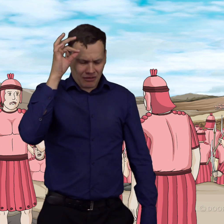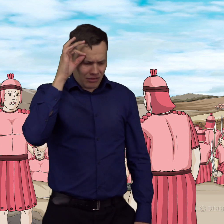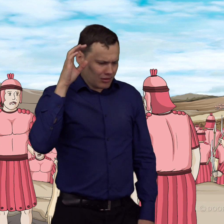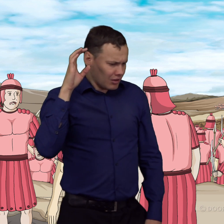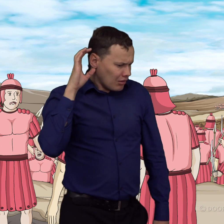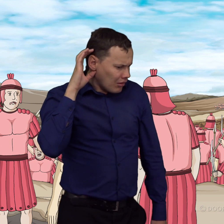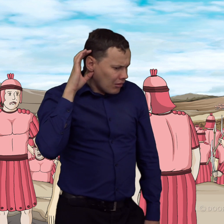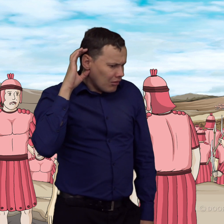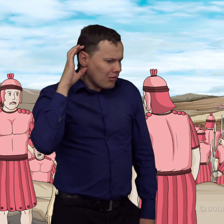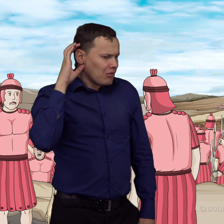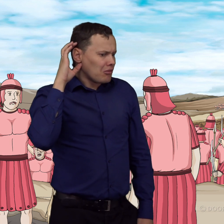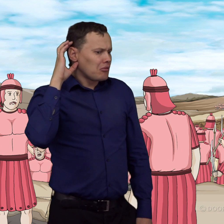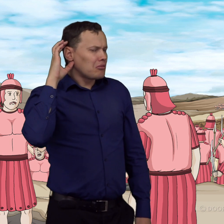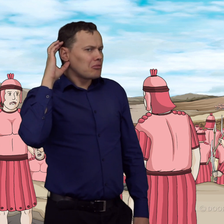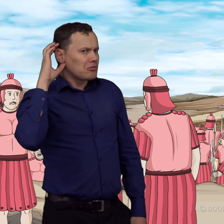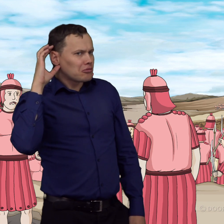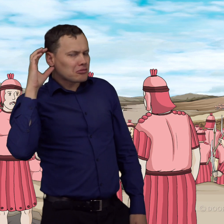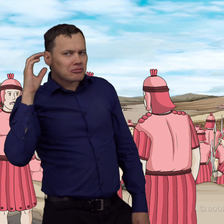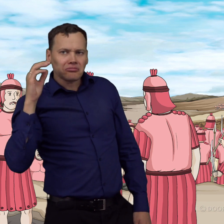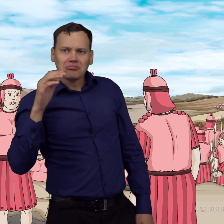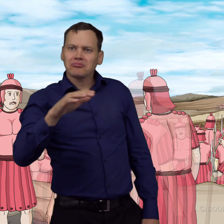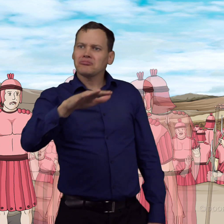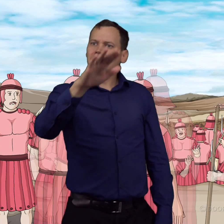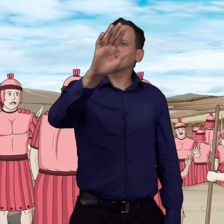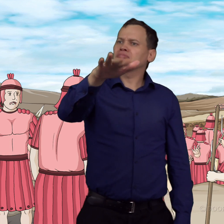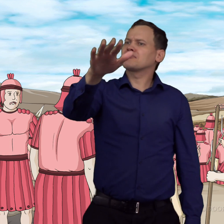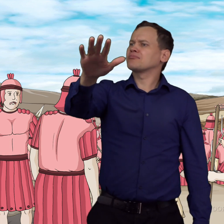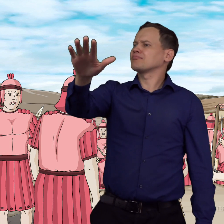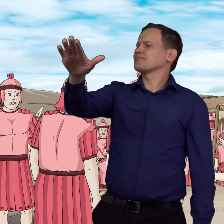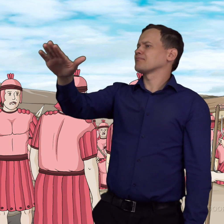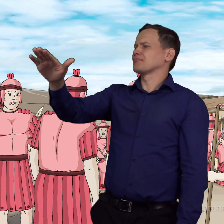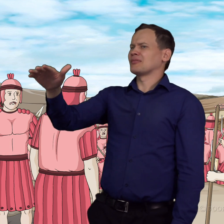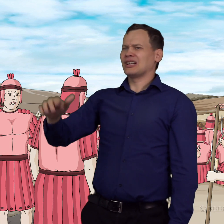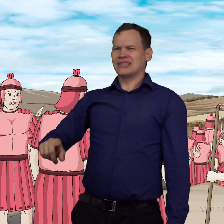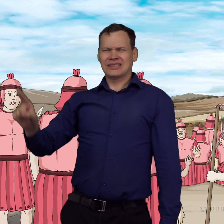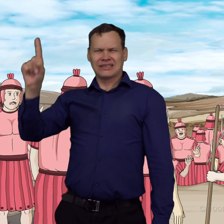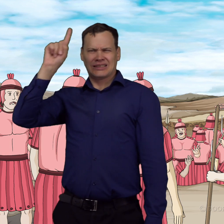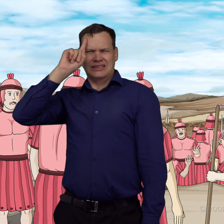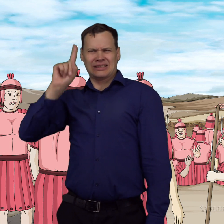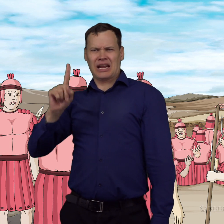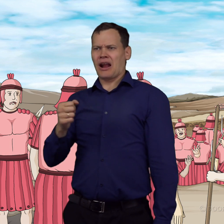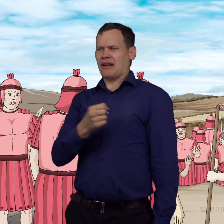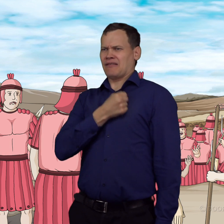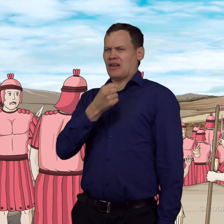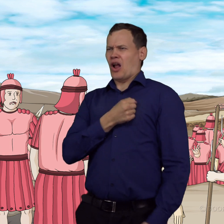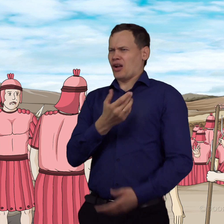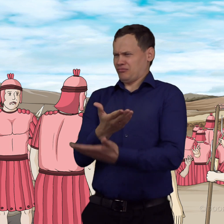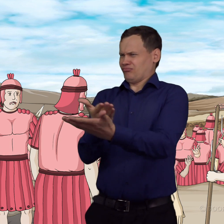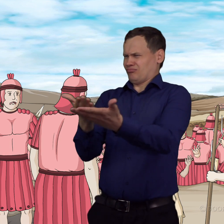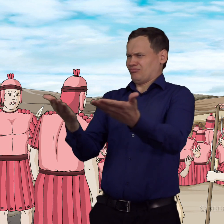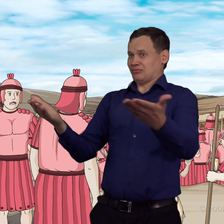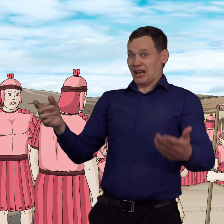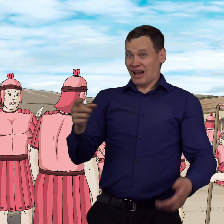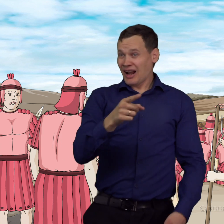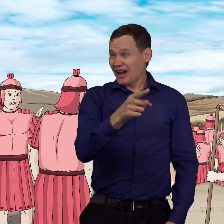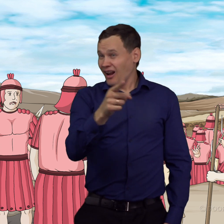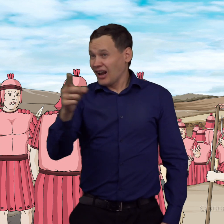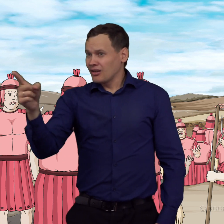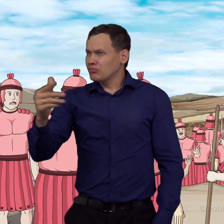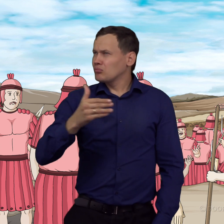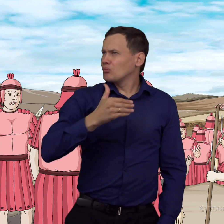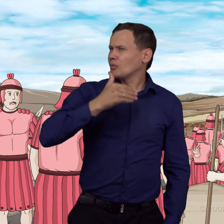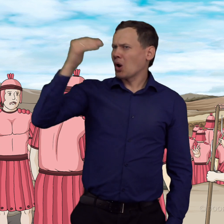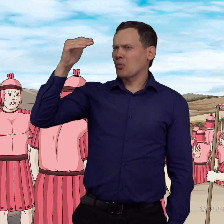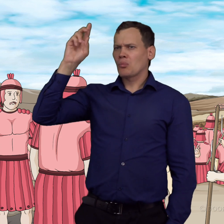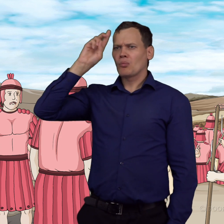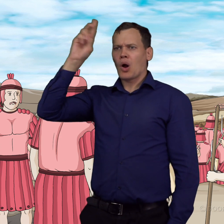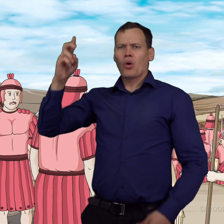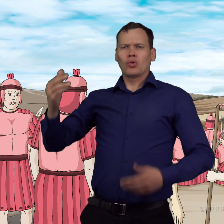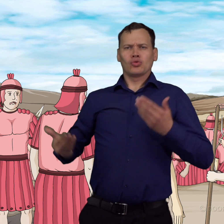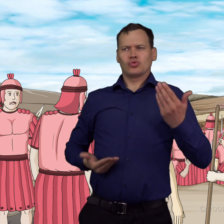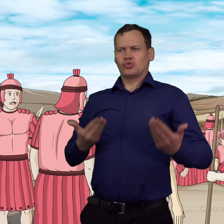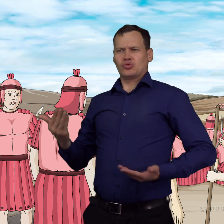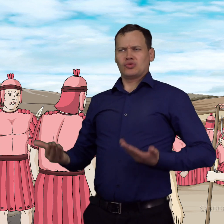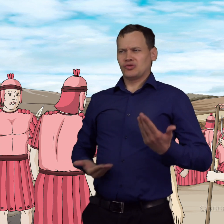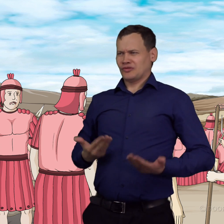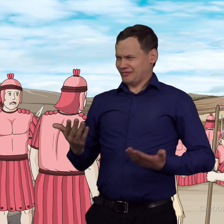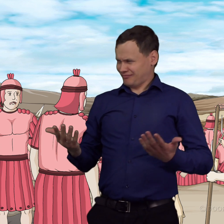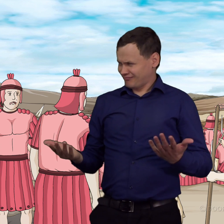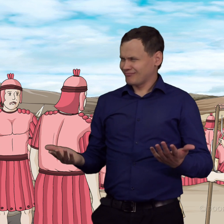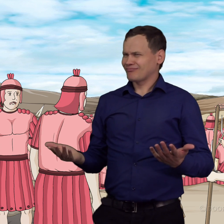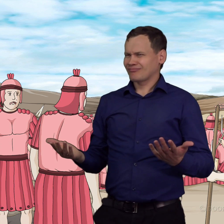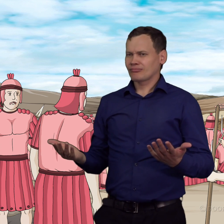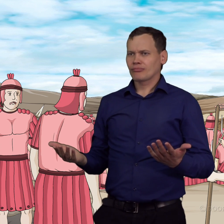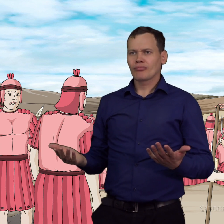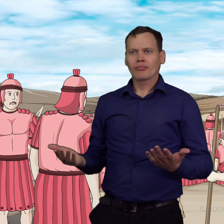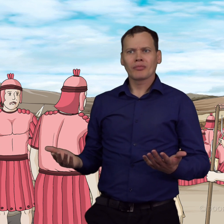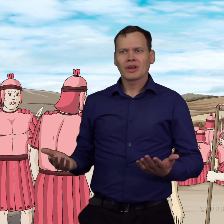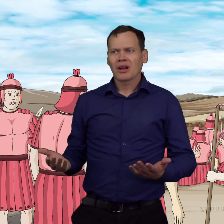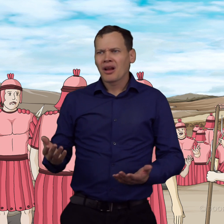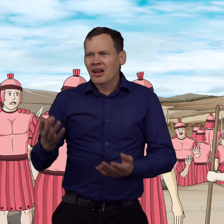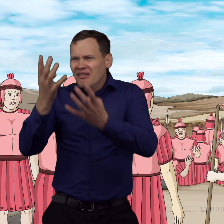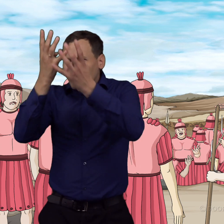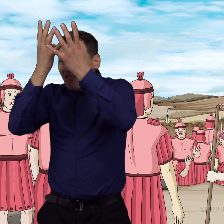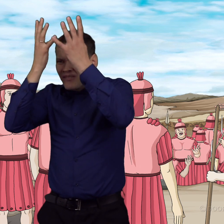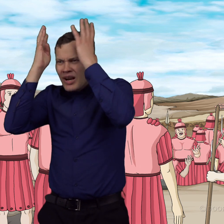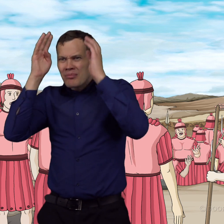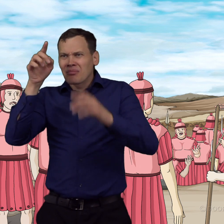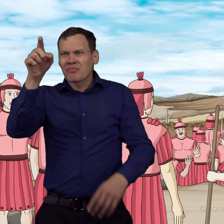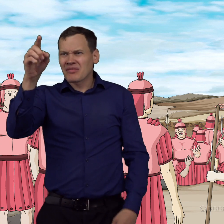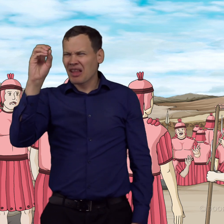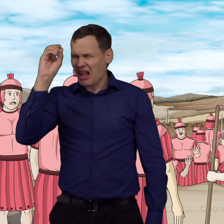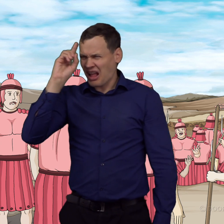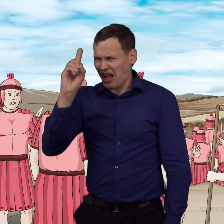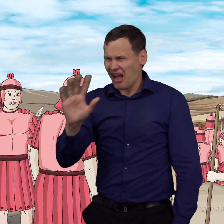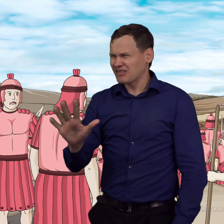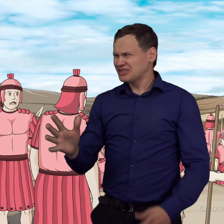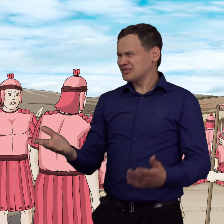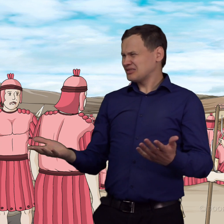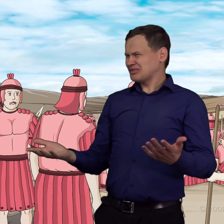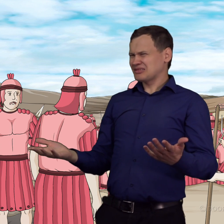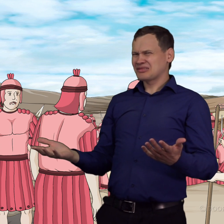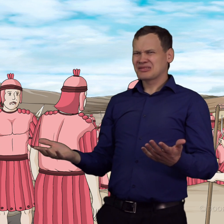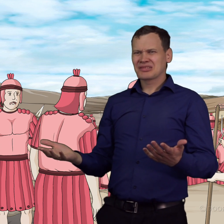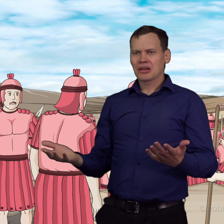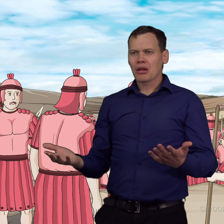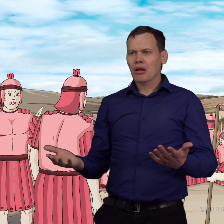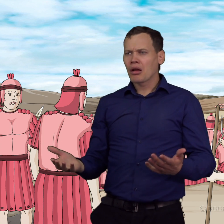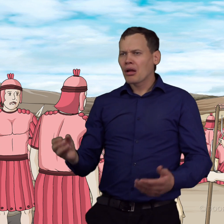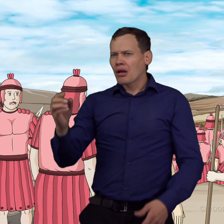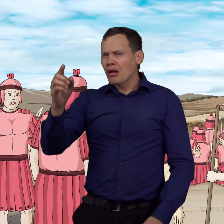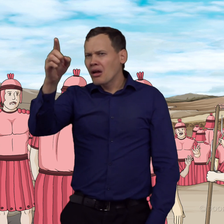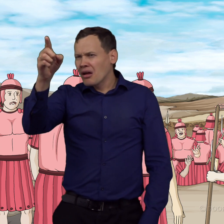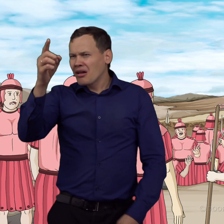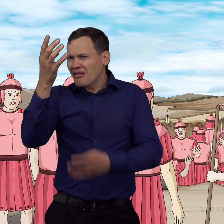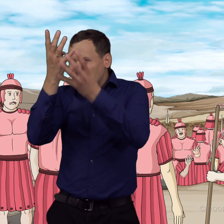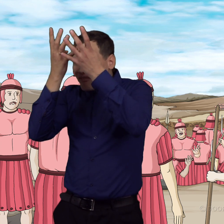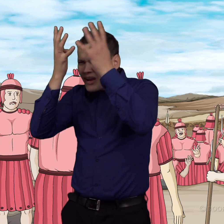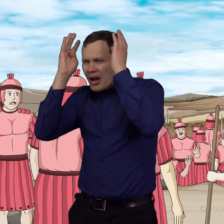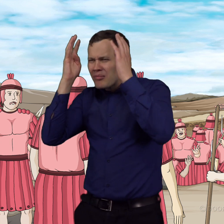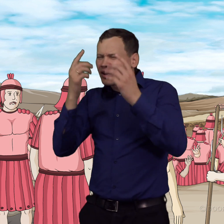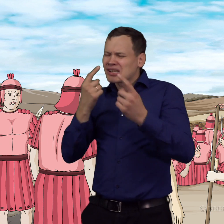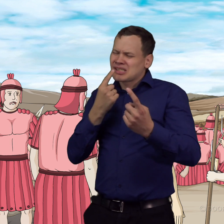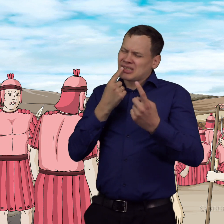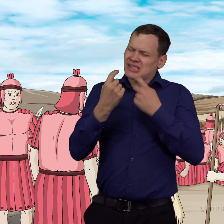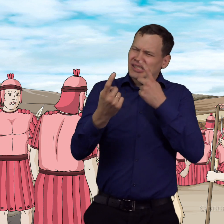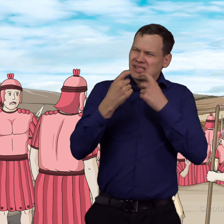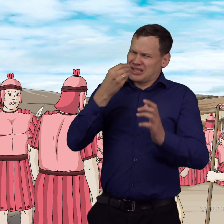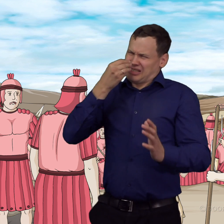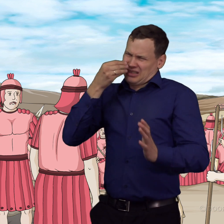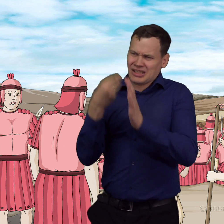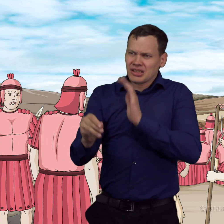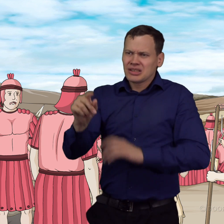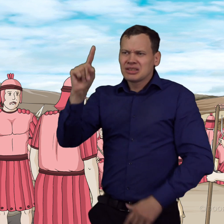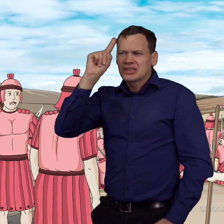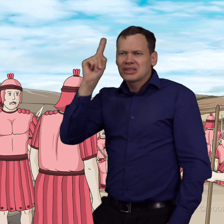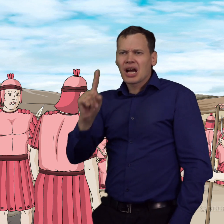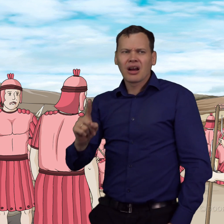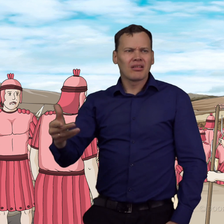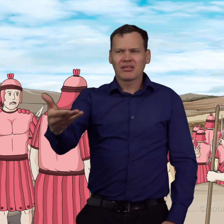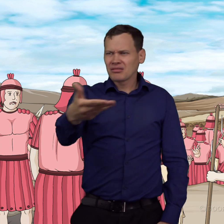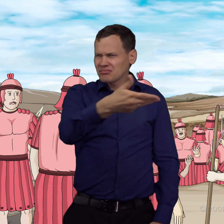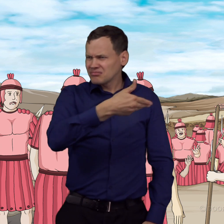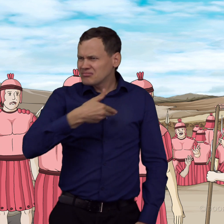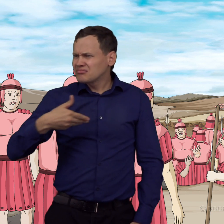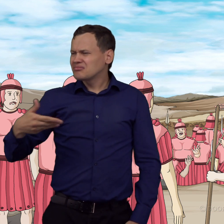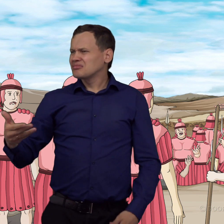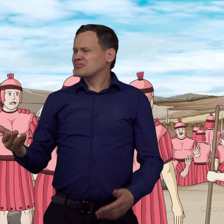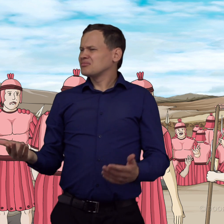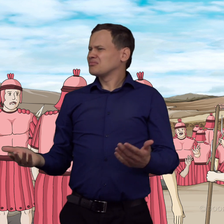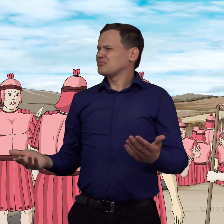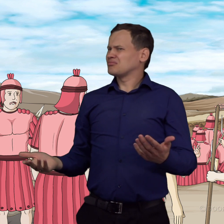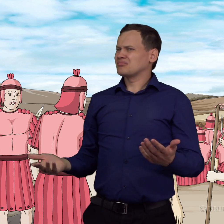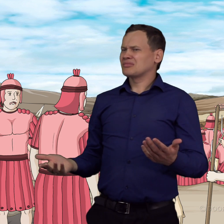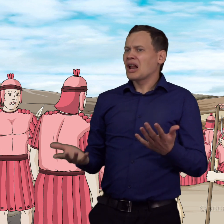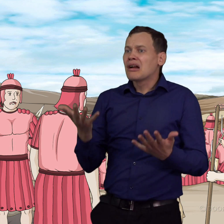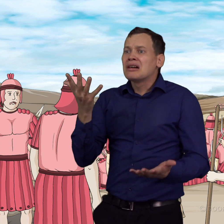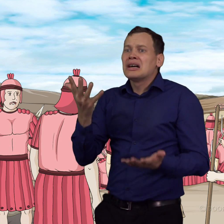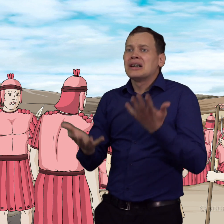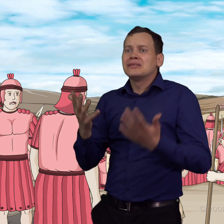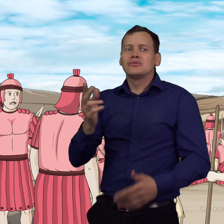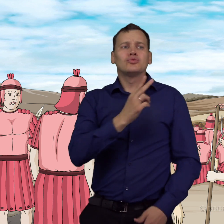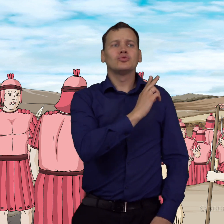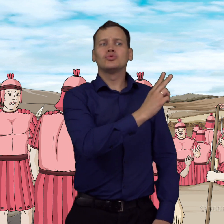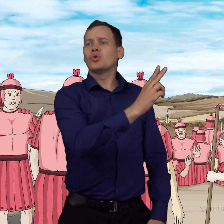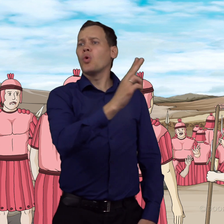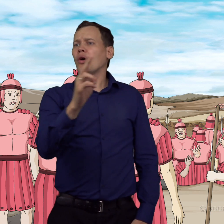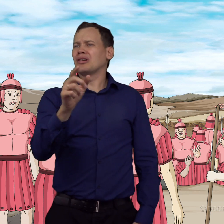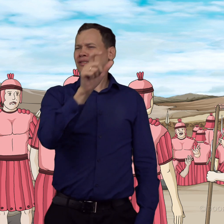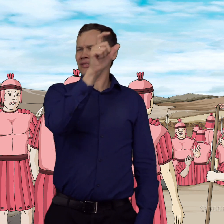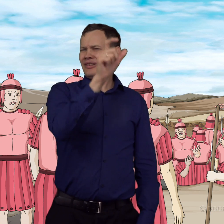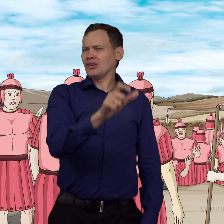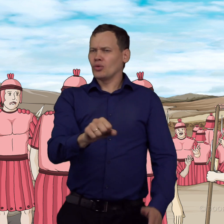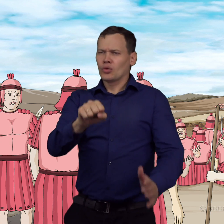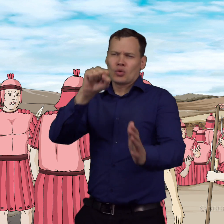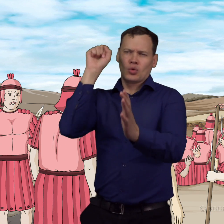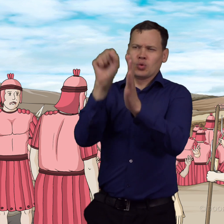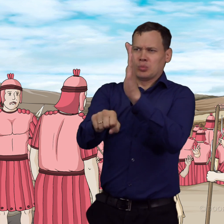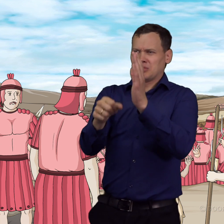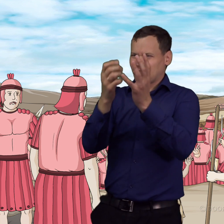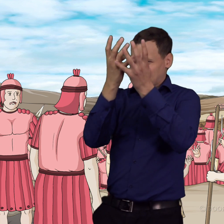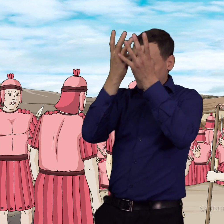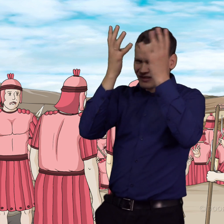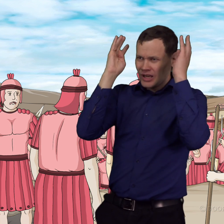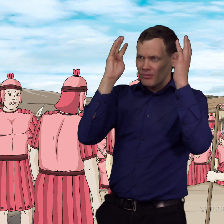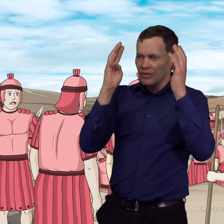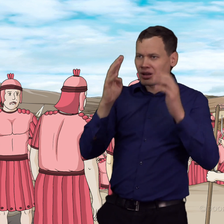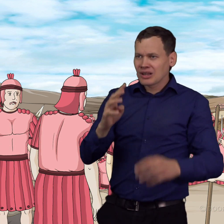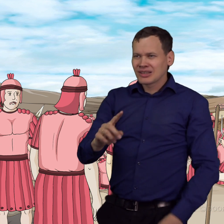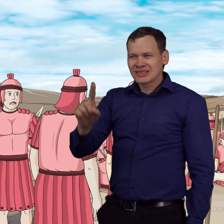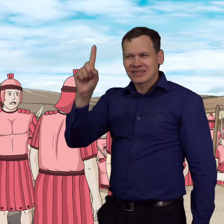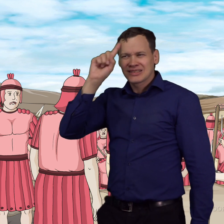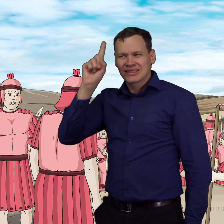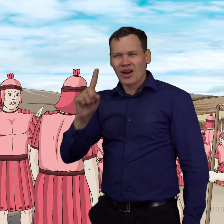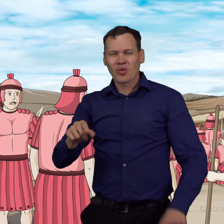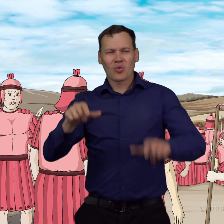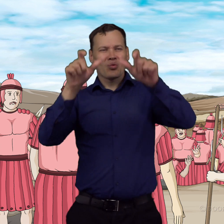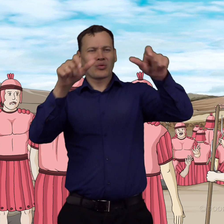David asked the men who were standing with him, “What will be done for the man who kills this Philistine and removes this disgrace from Israel?